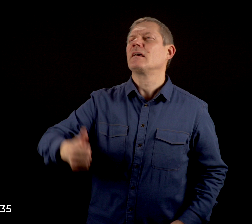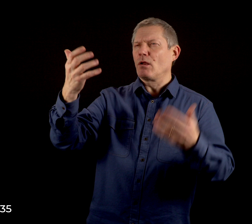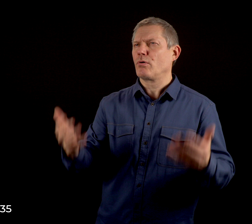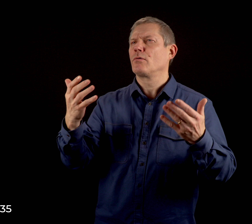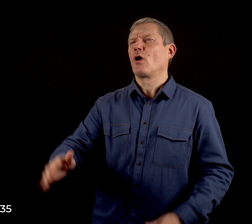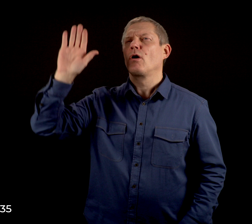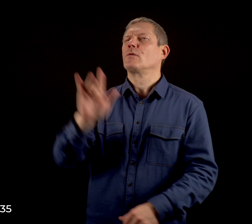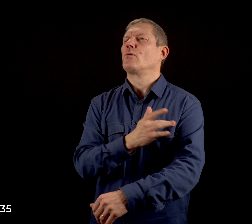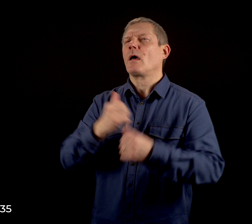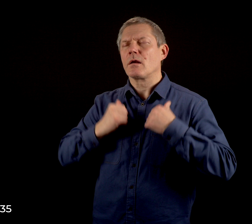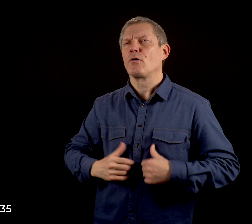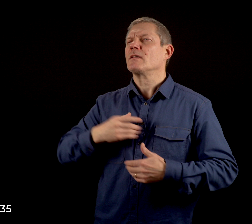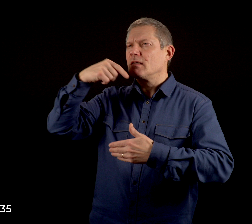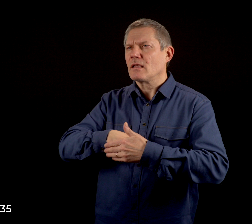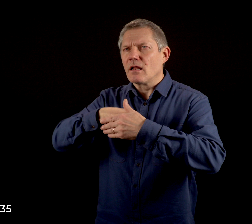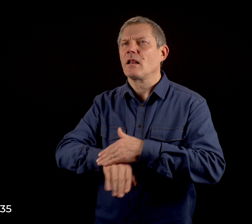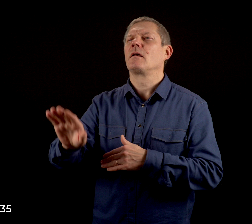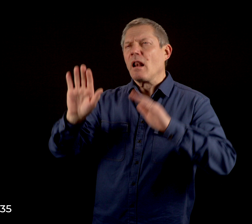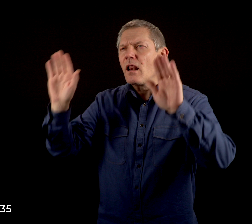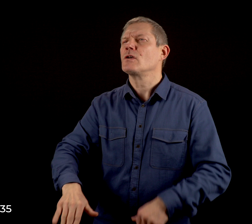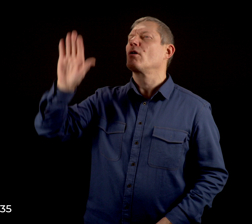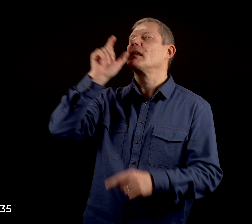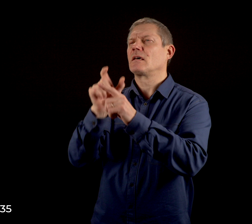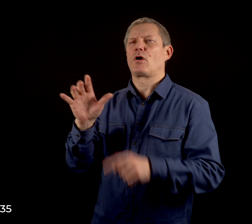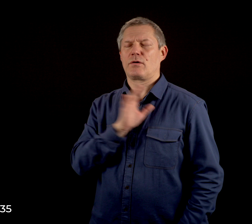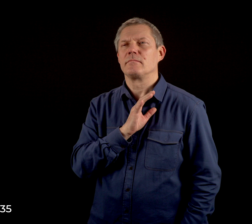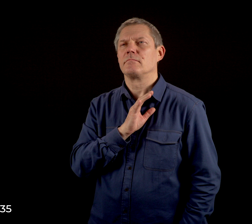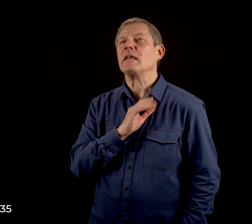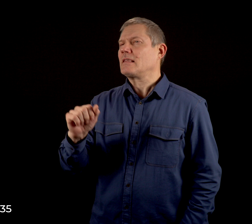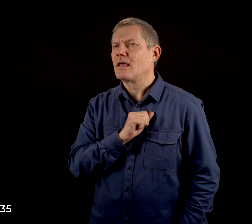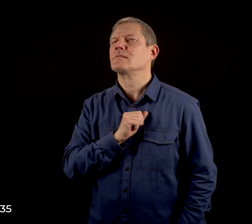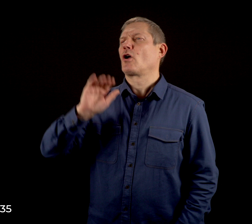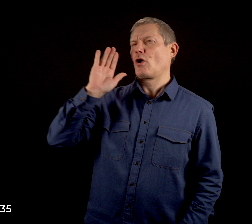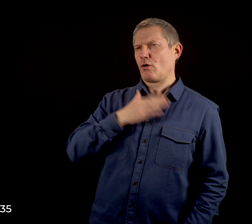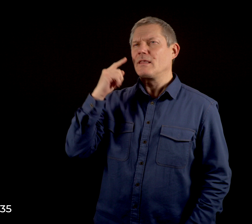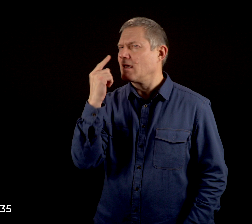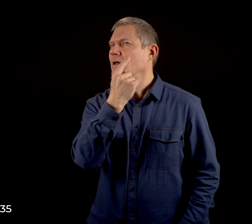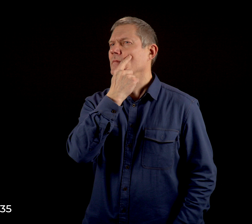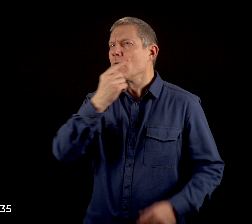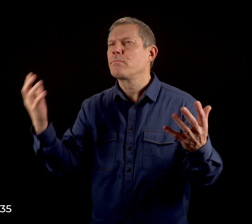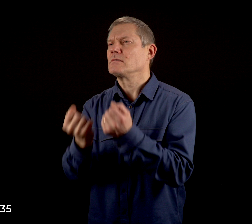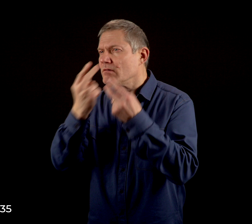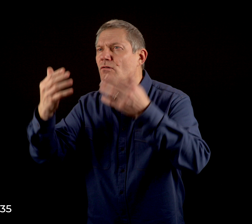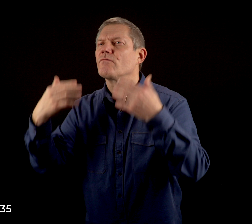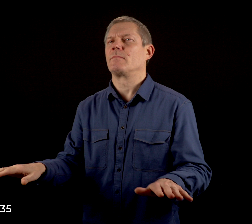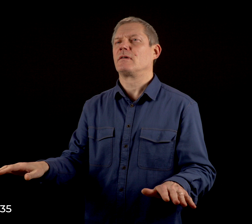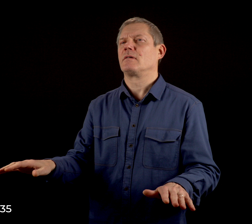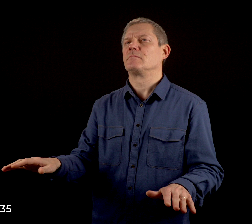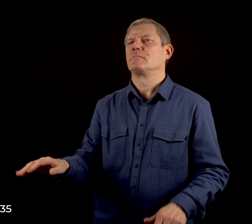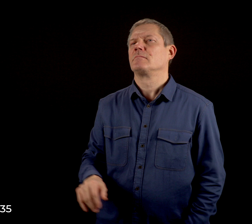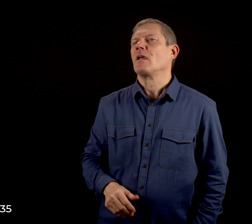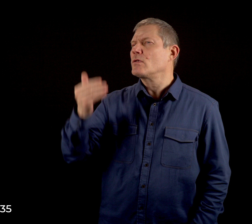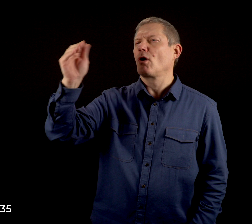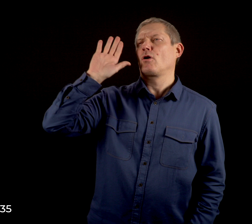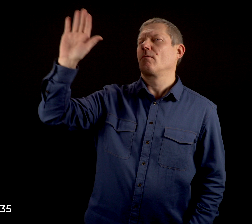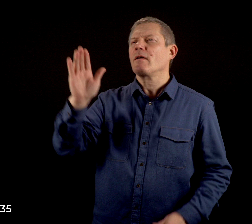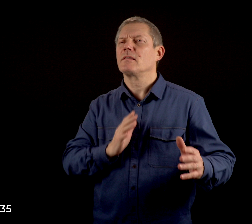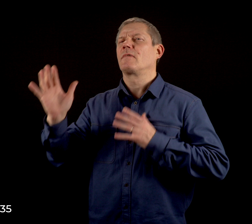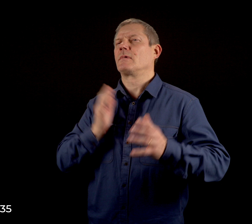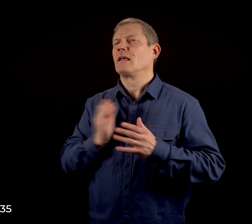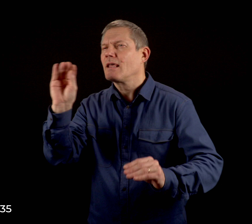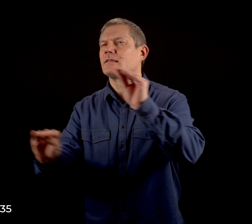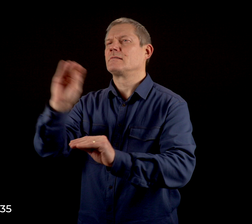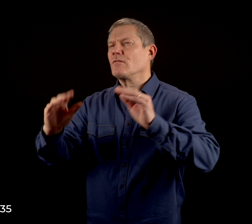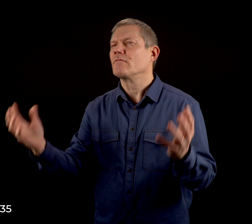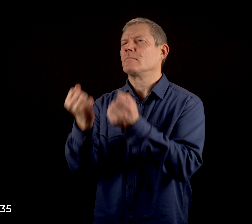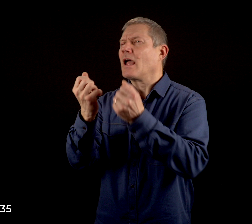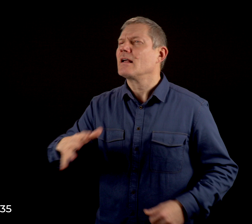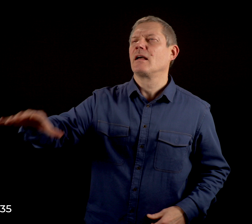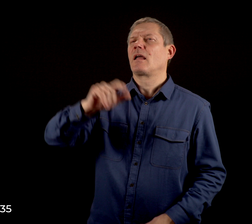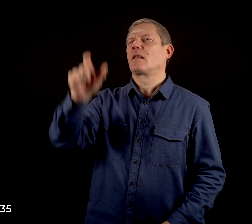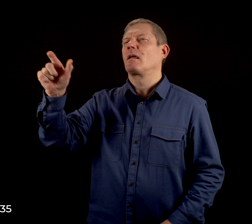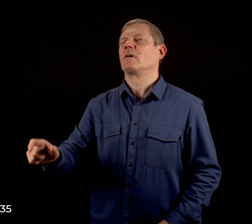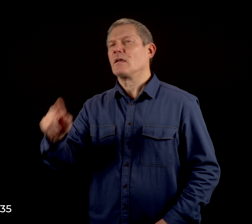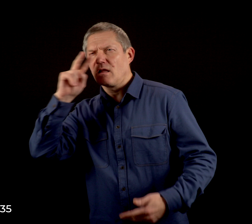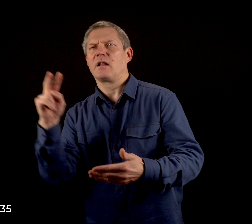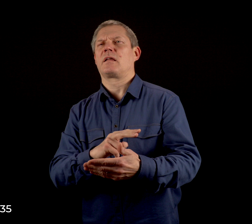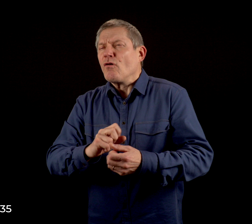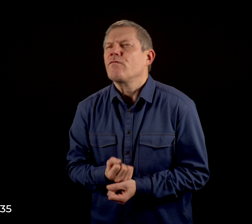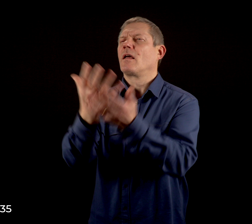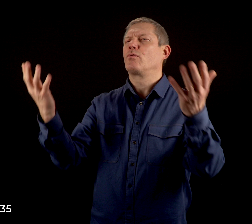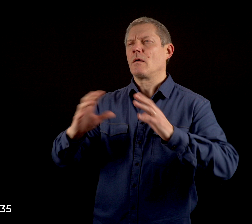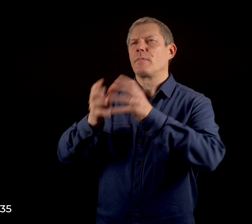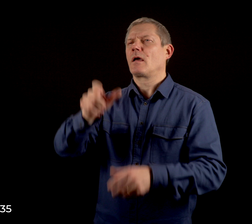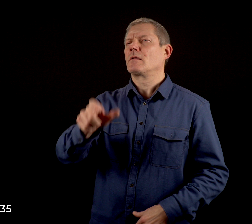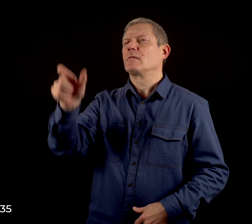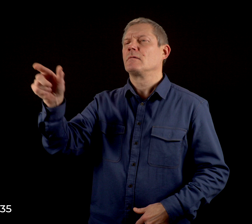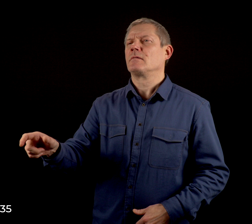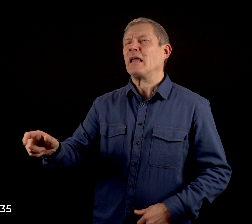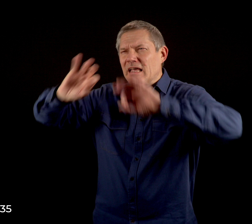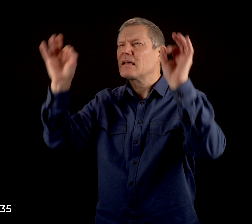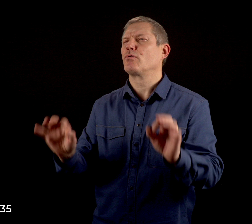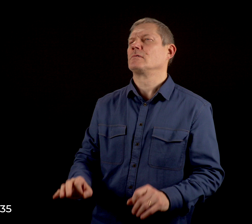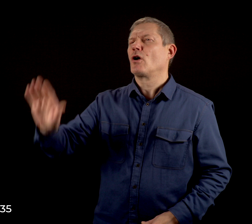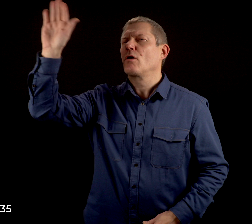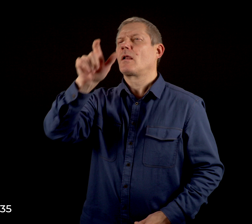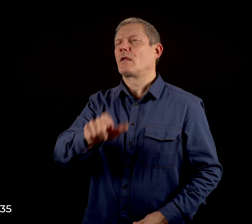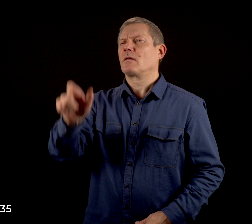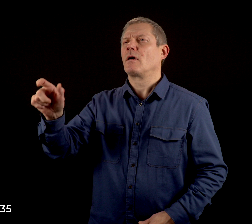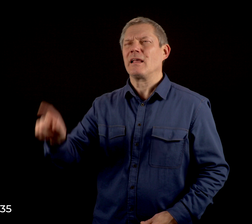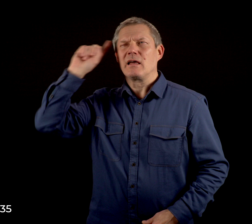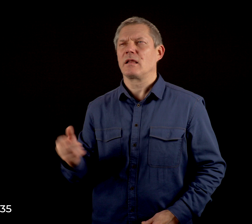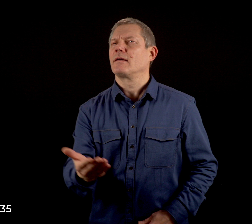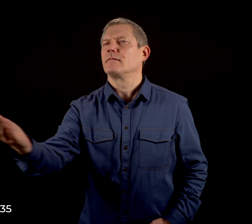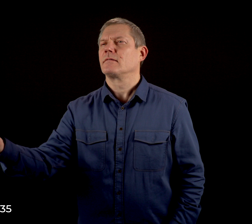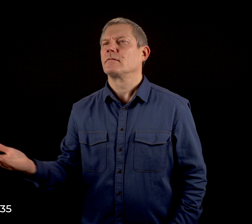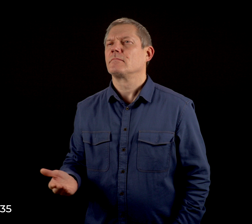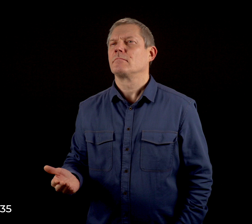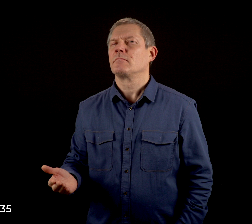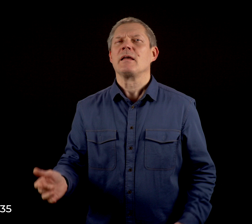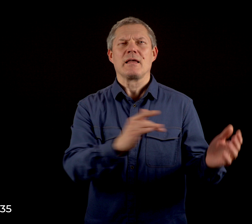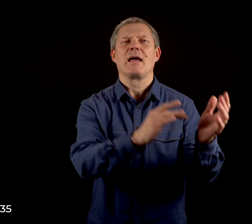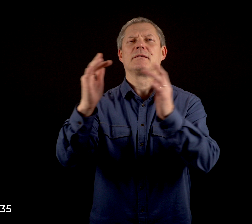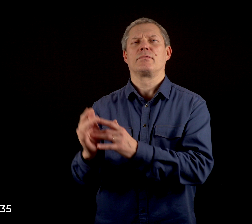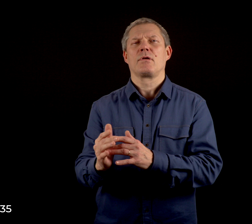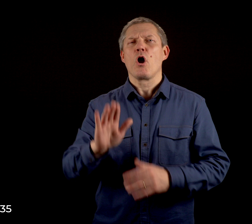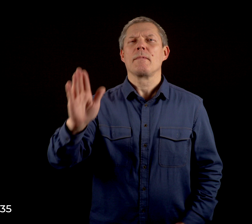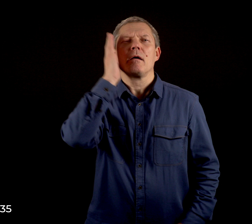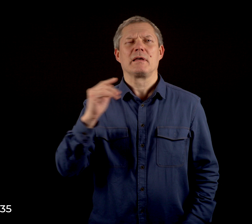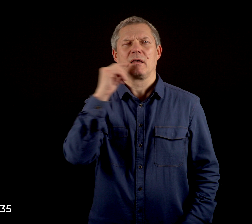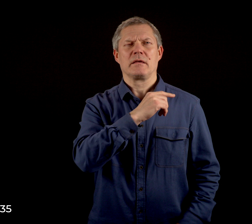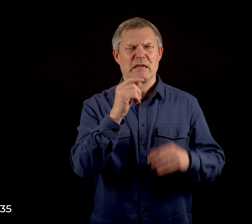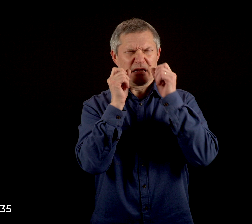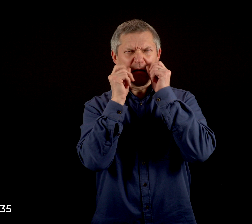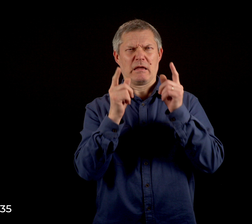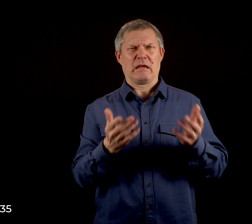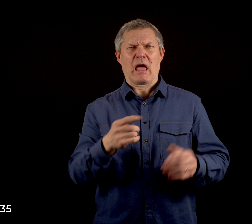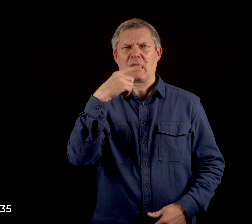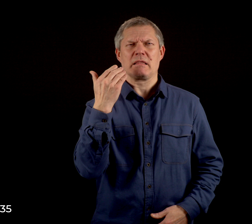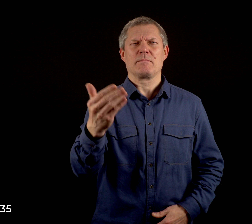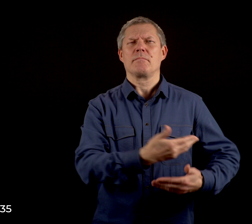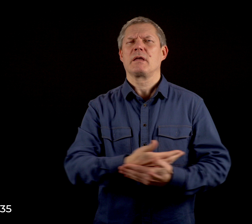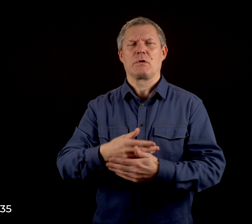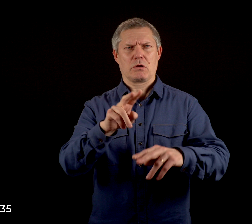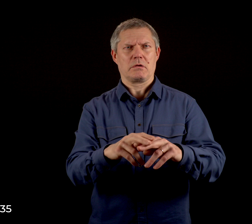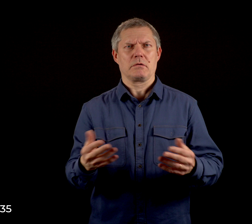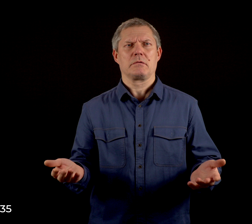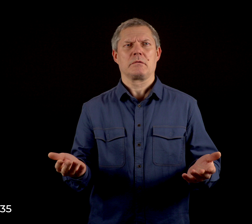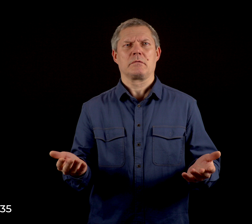For my eyes have seen Your salvation, which You have prepared in the sight of all people, a light for revelation to the Gentiles, and for glory to Your people Israel.” The Child’s father and mother were amazed at what was spoken about Him.